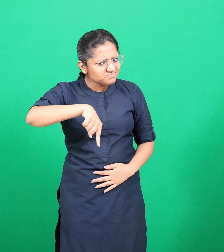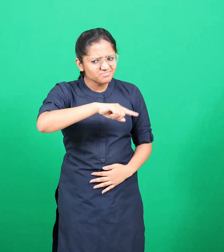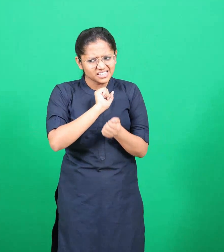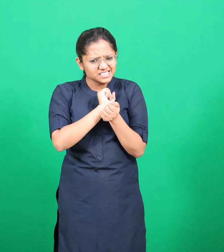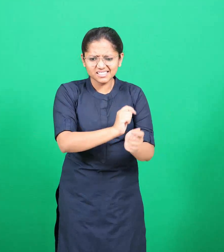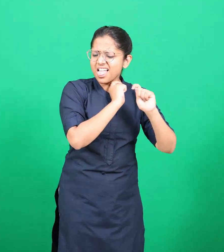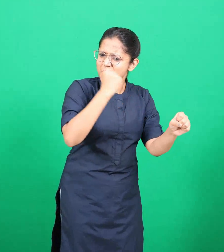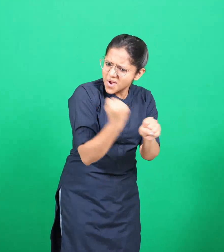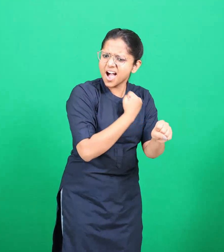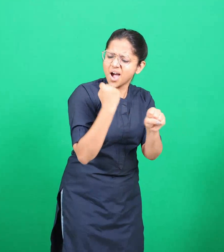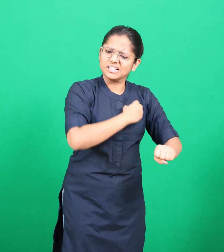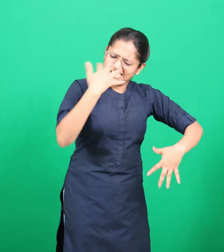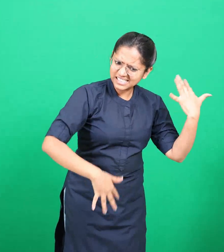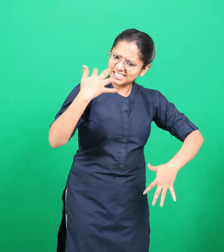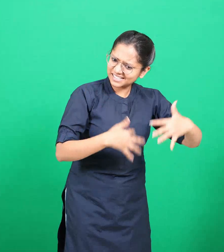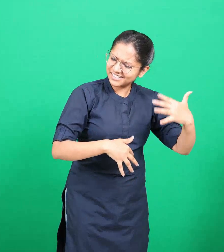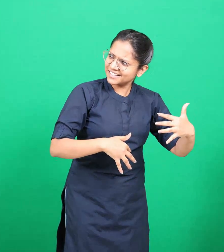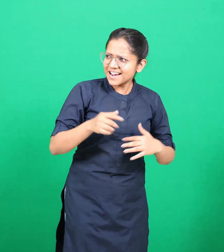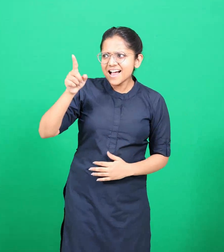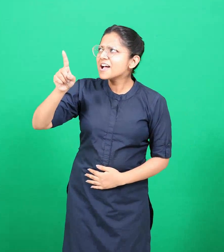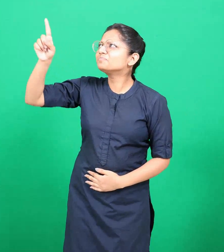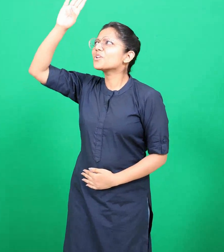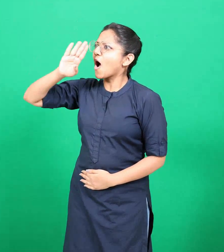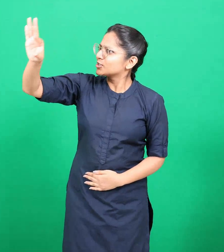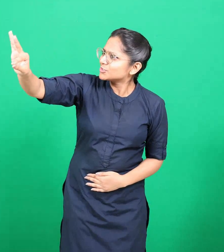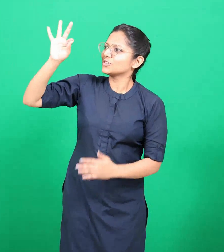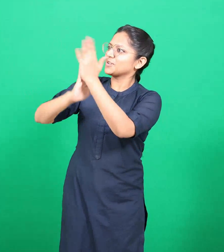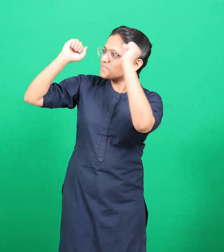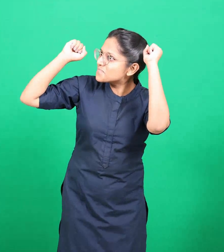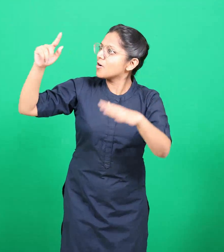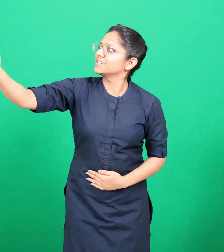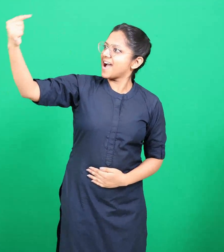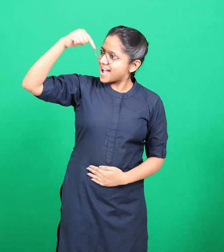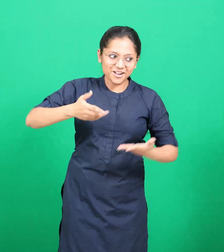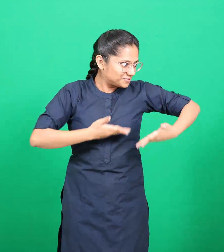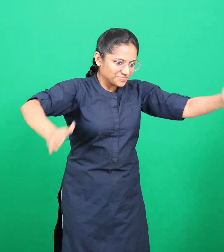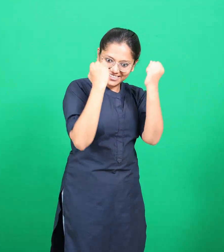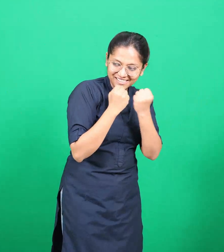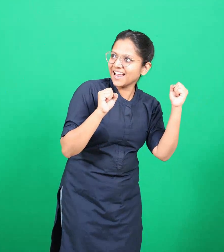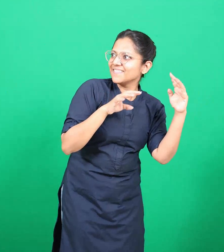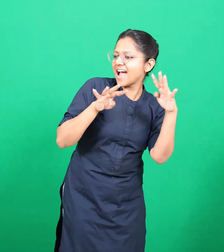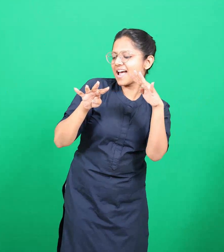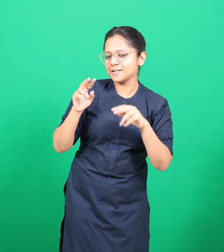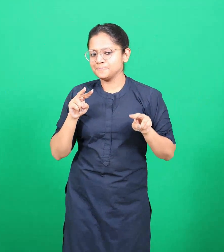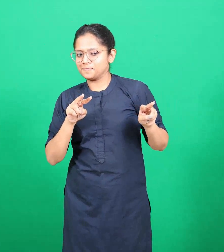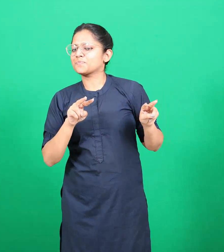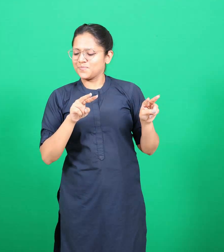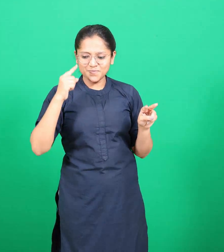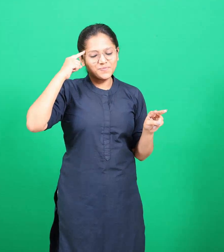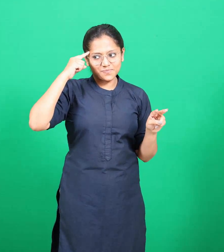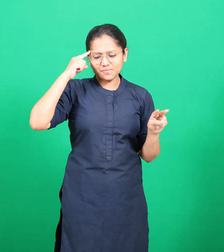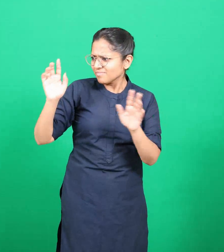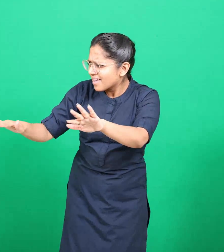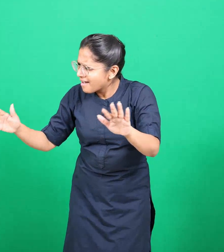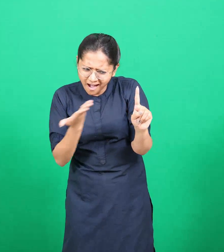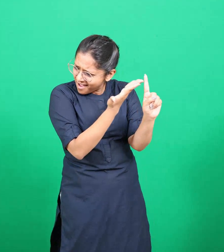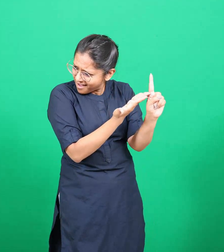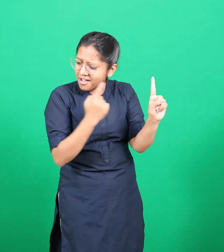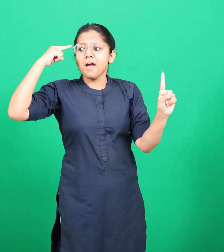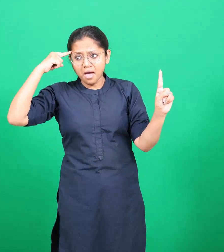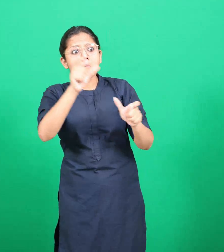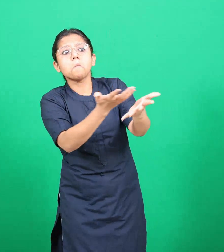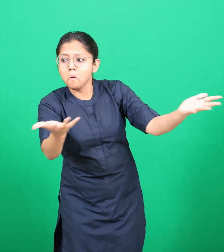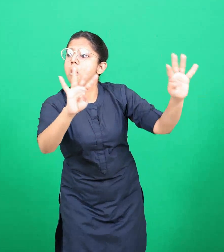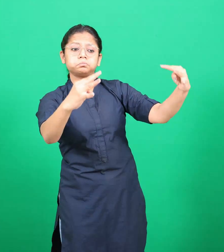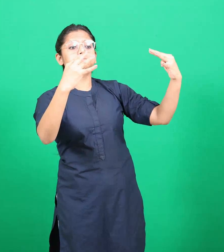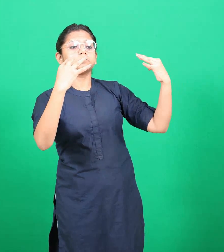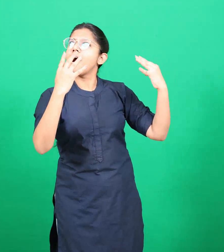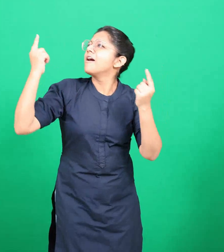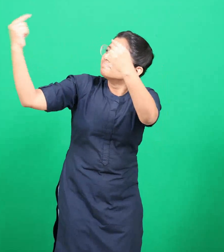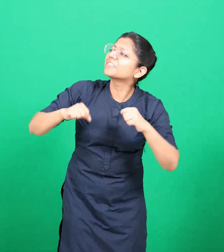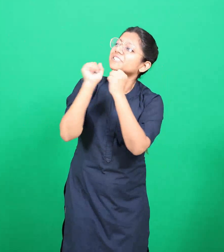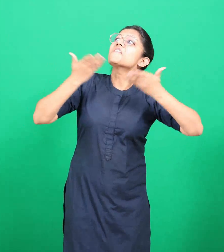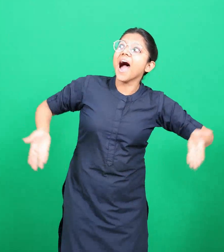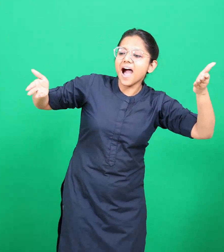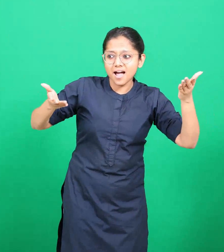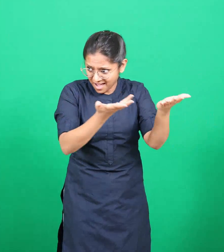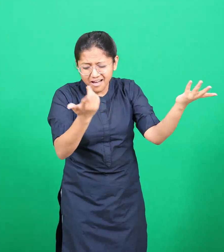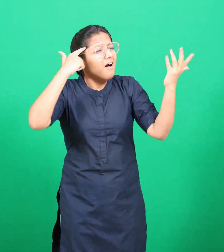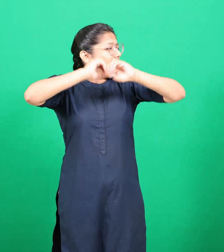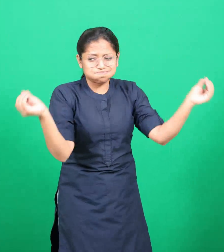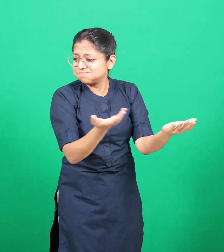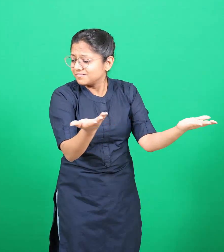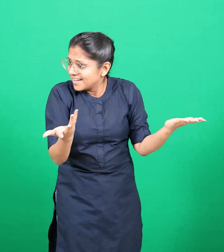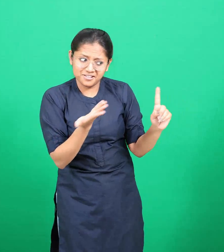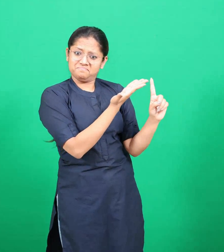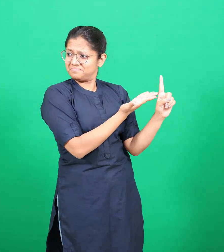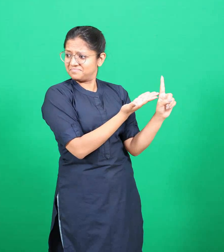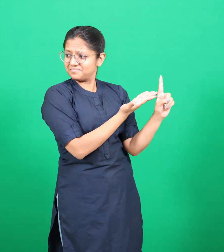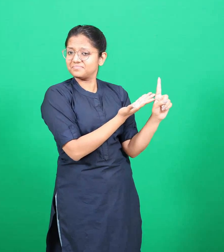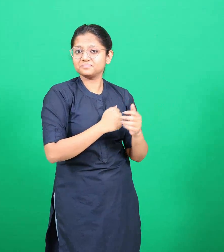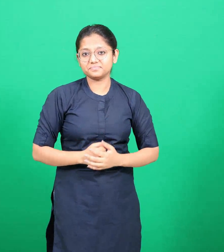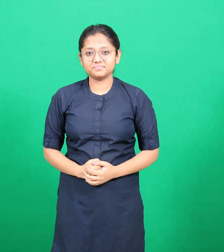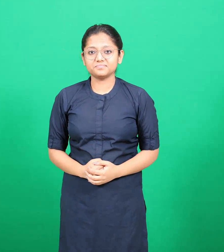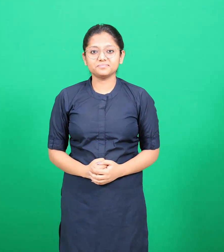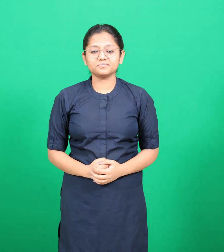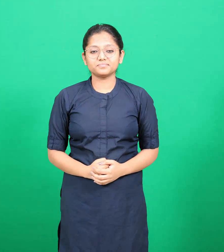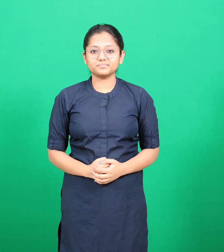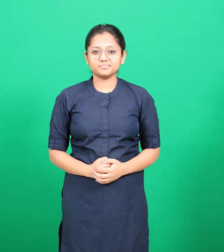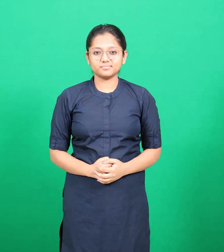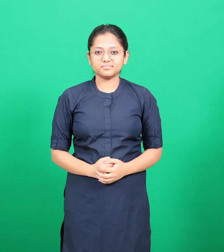He assumed his brothers would understand that God was using him to deliver them, but they did not.